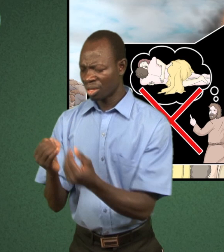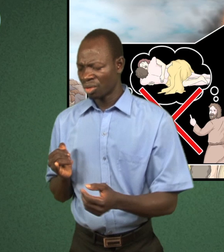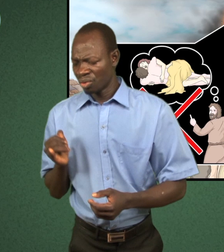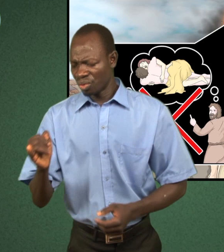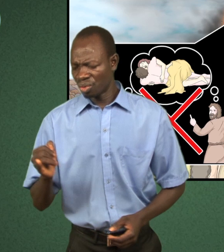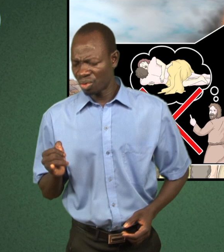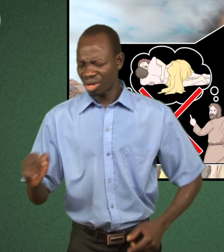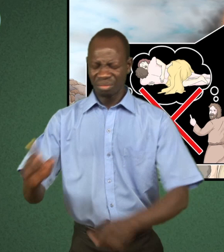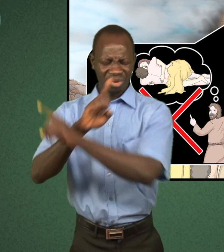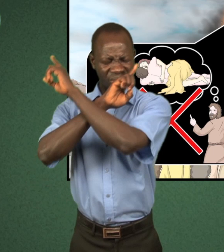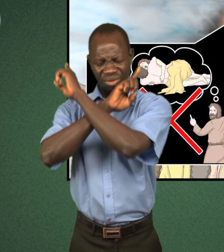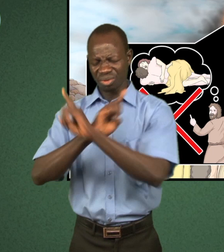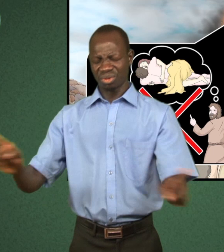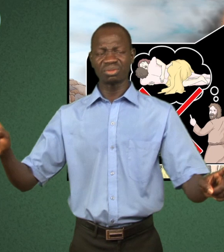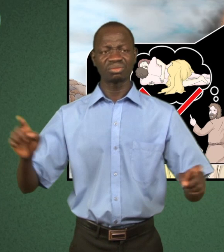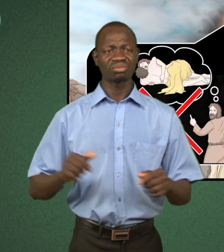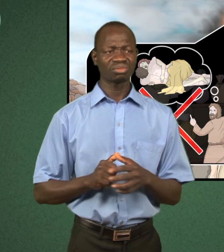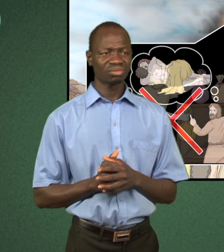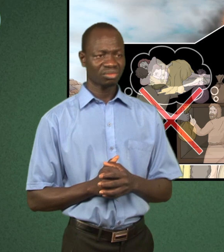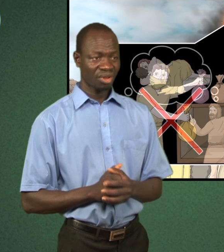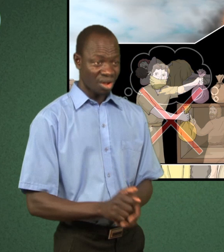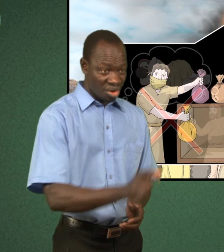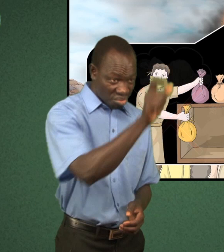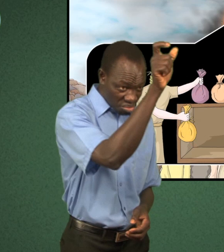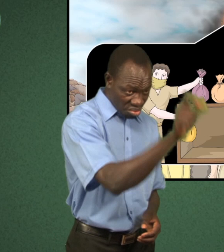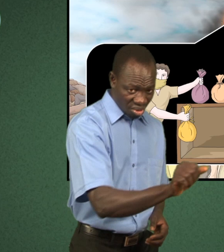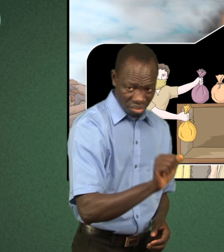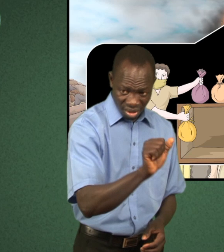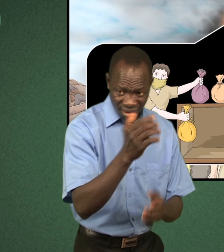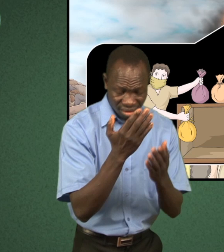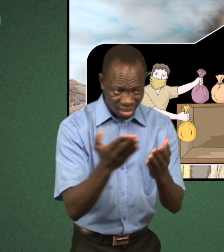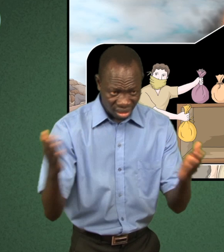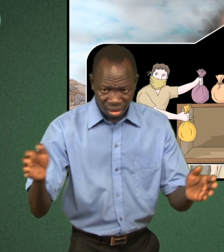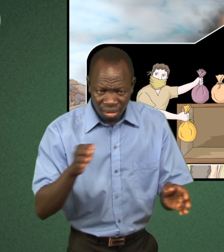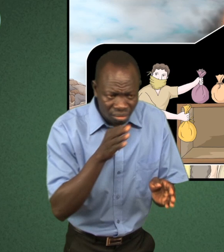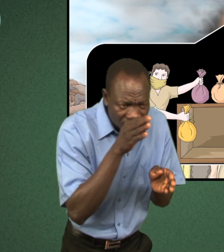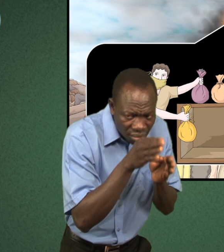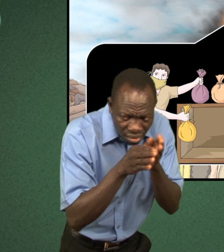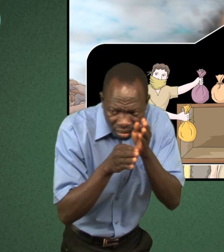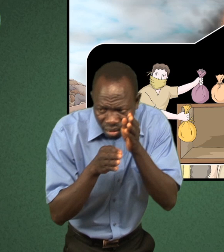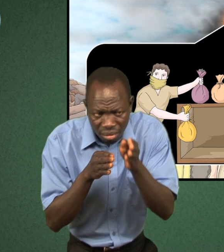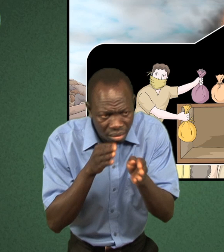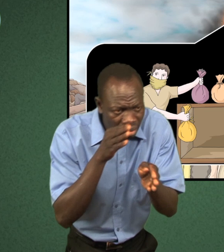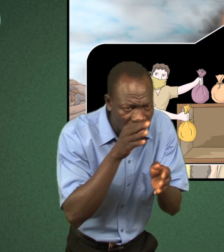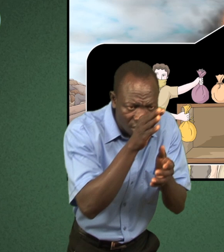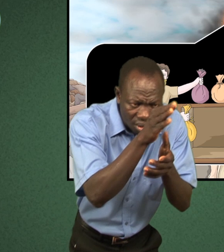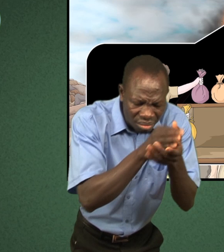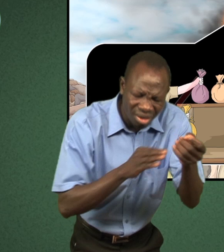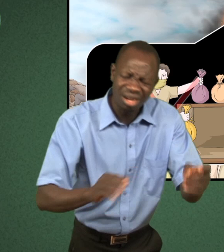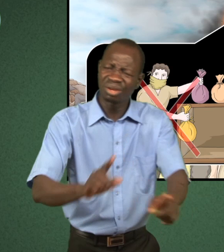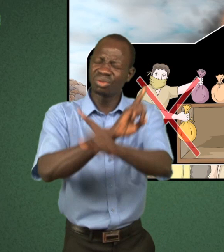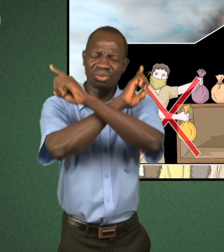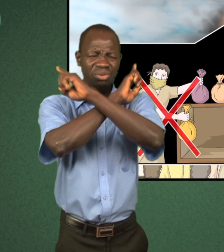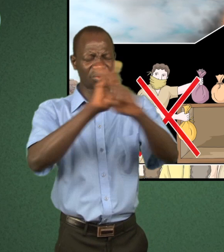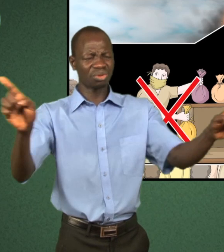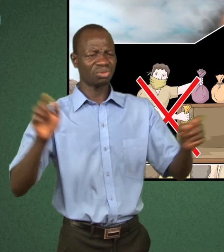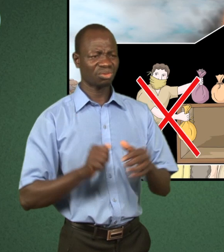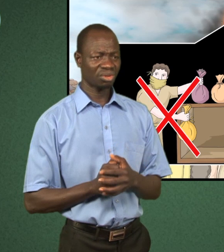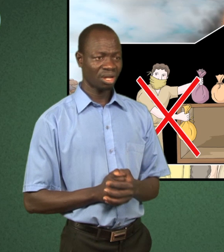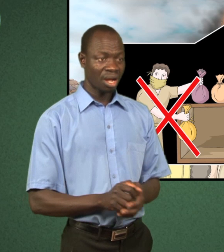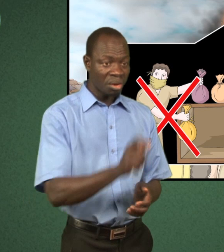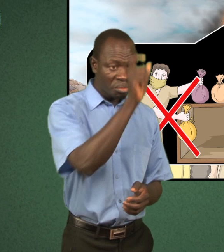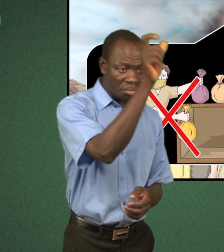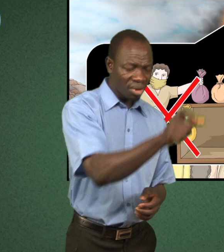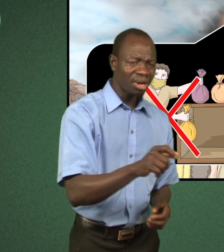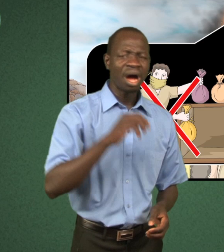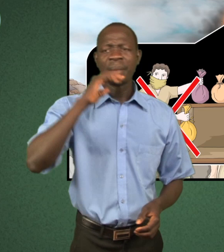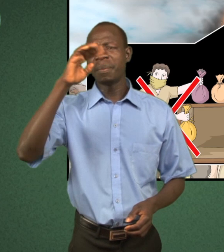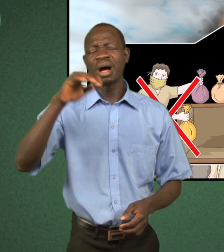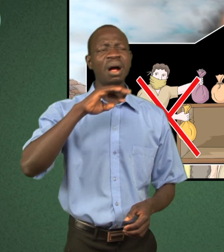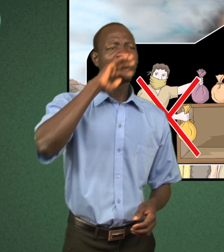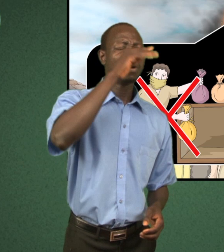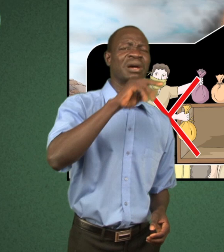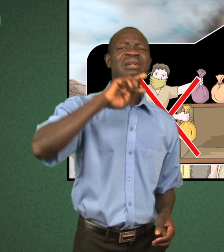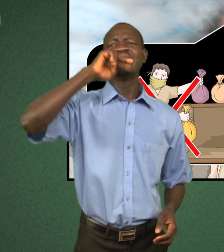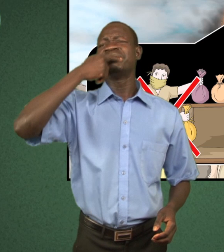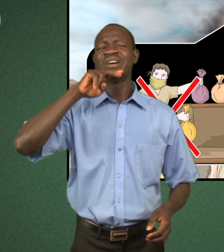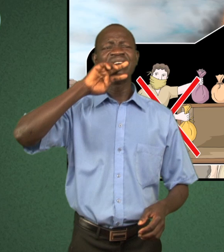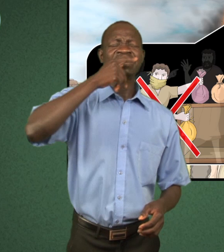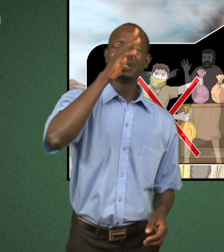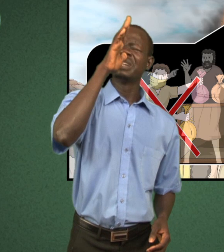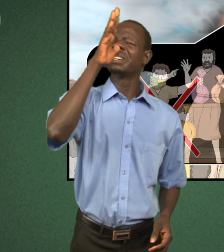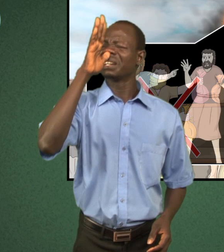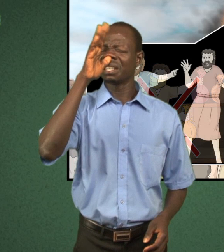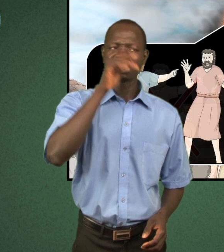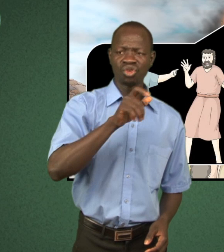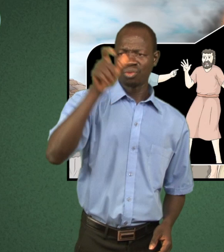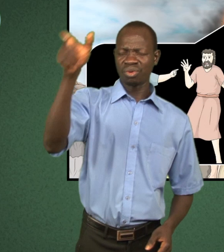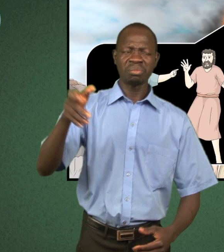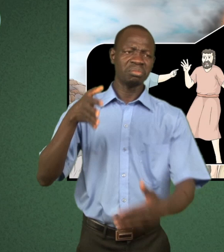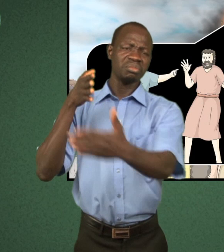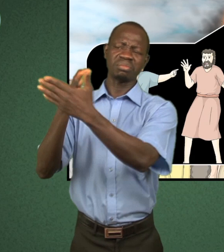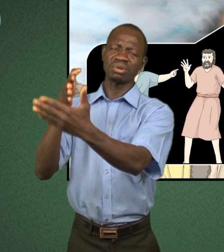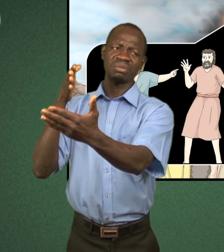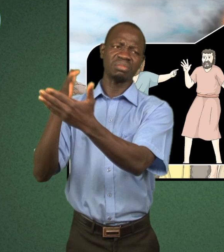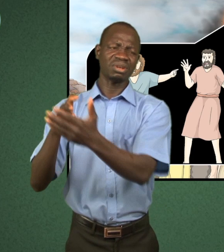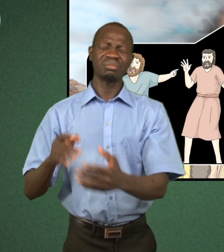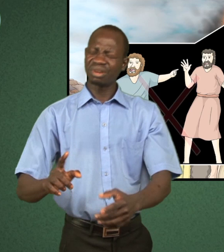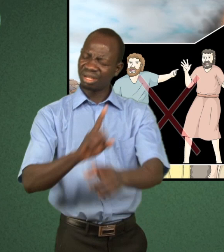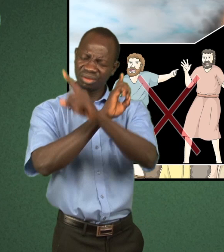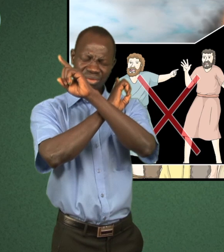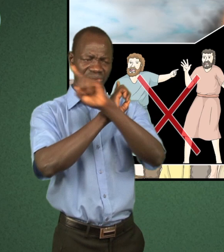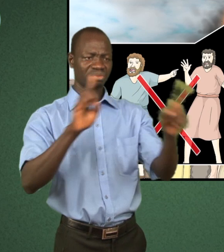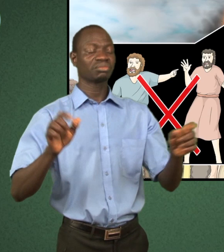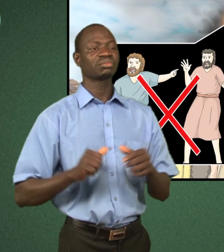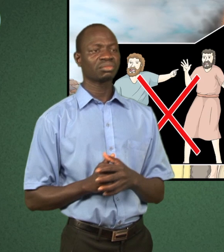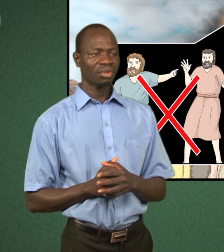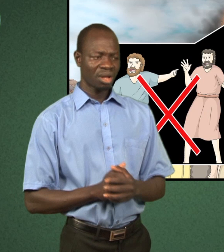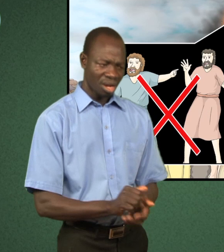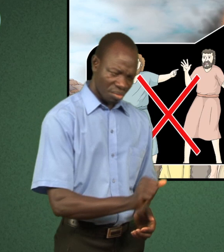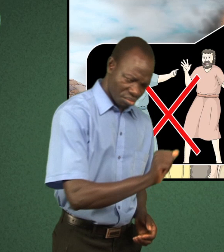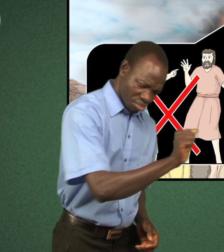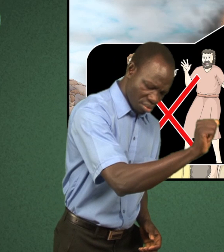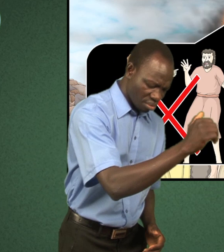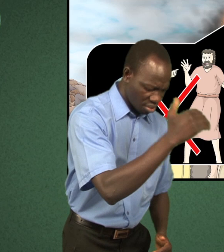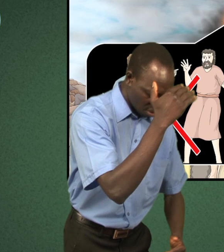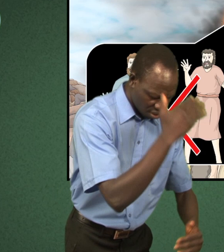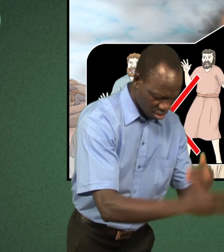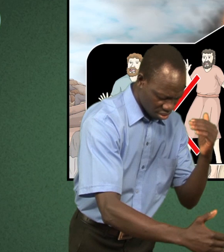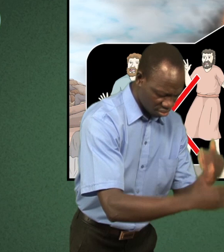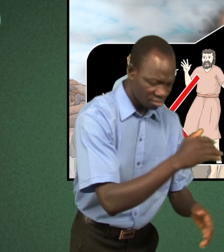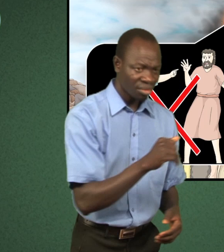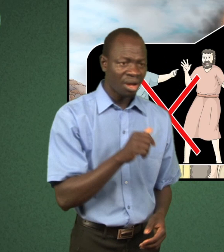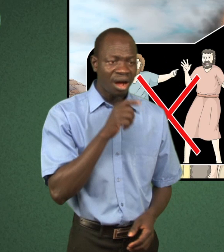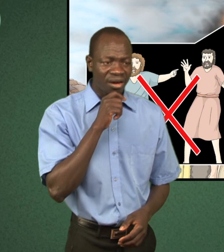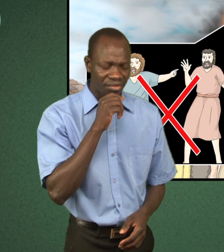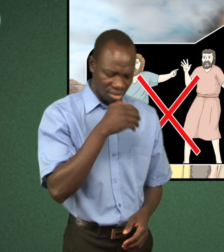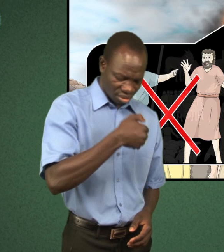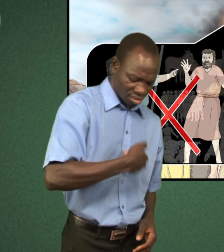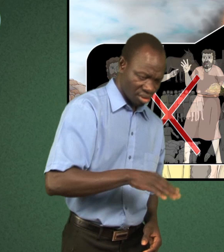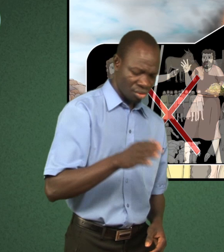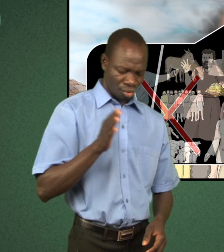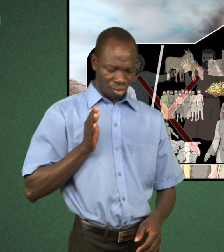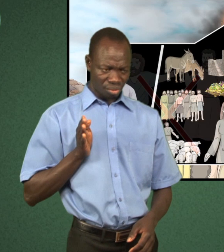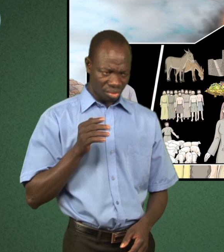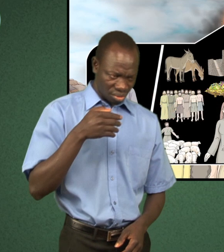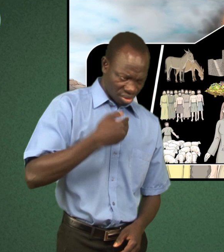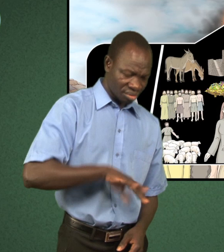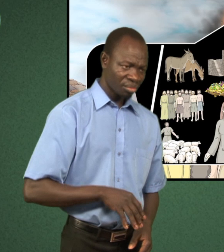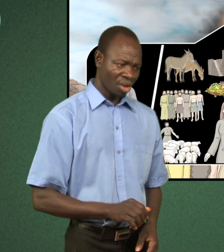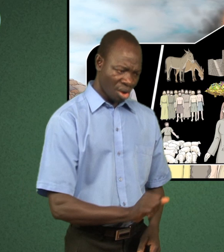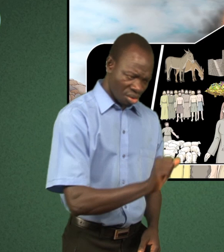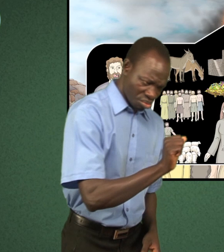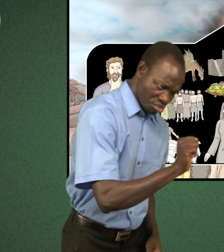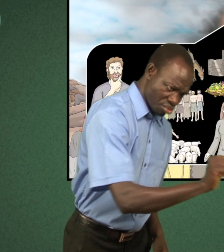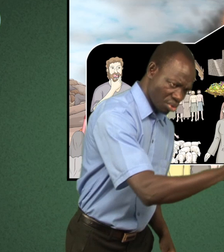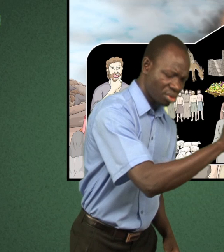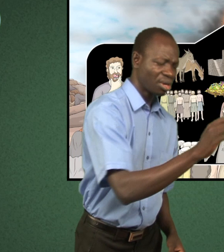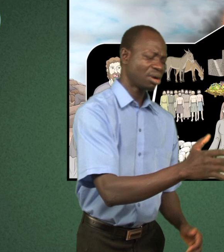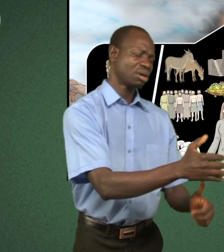You shall not steal. You shall not bear false witness against your neighbor.